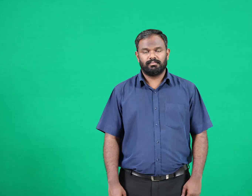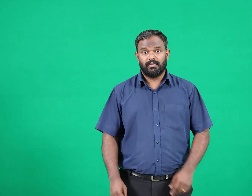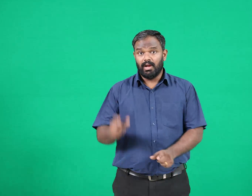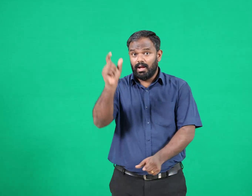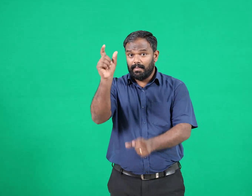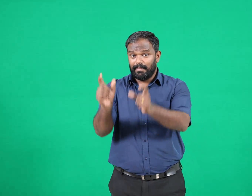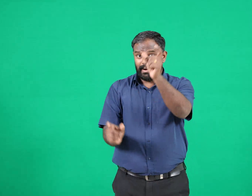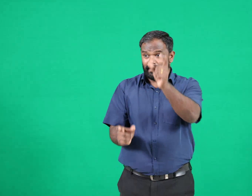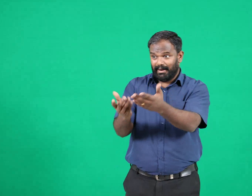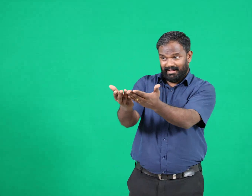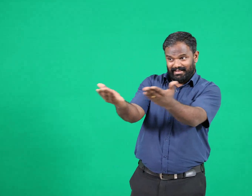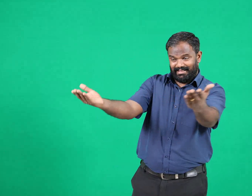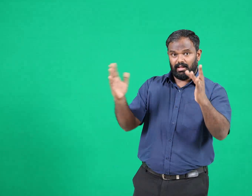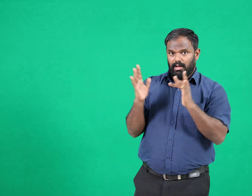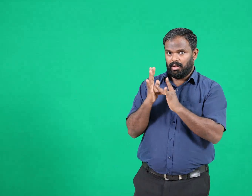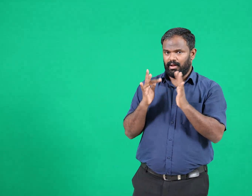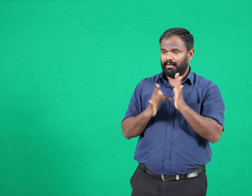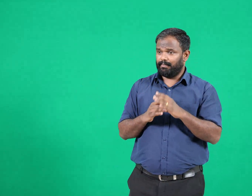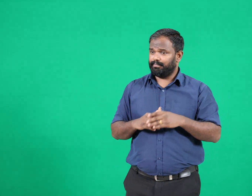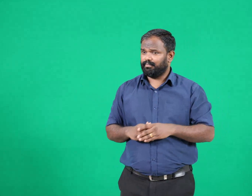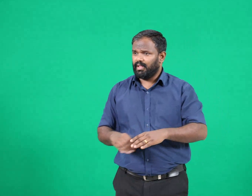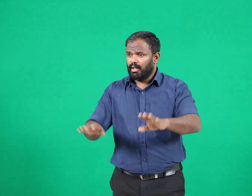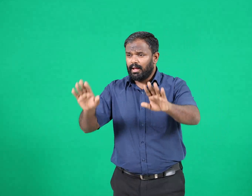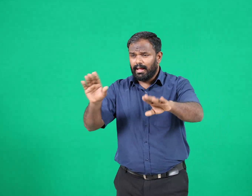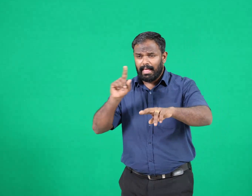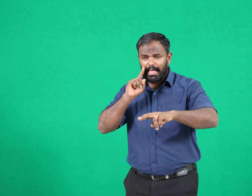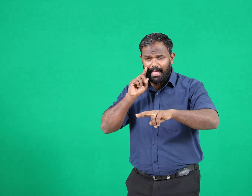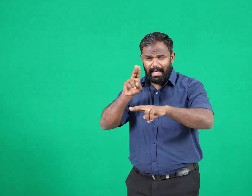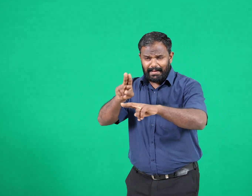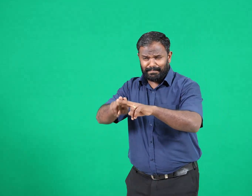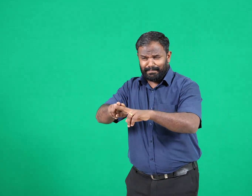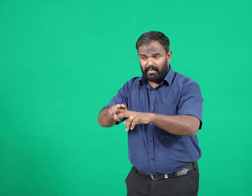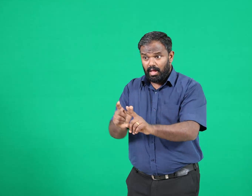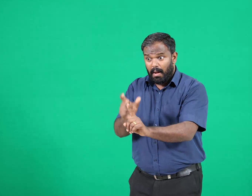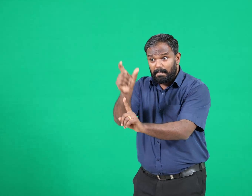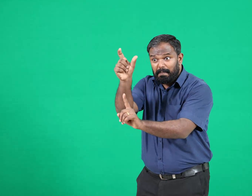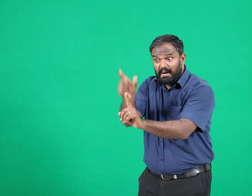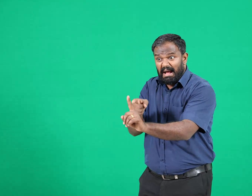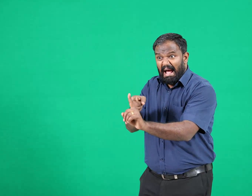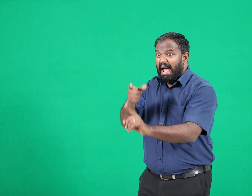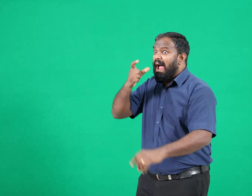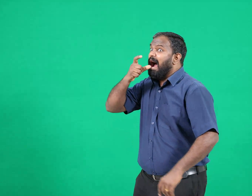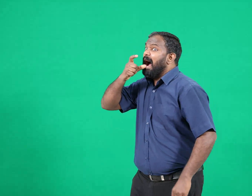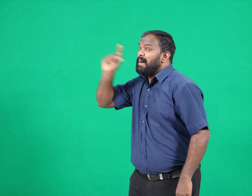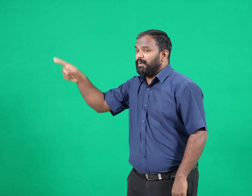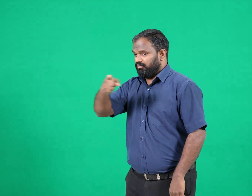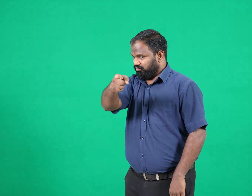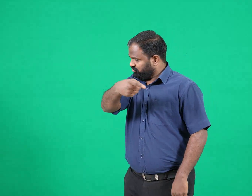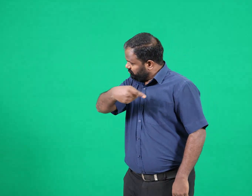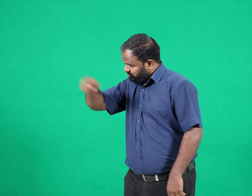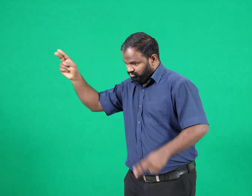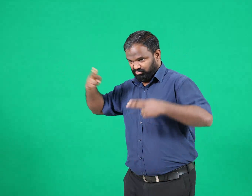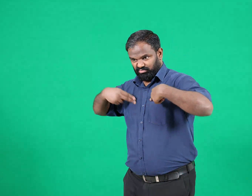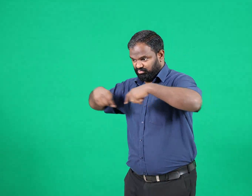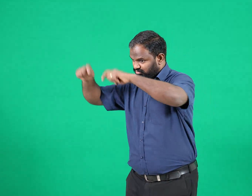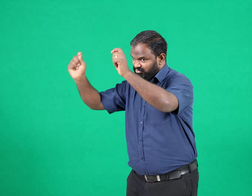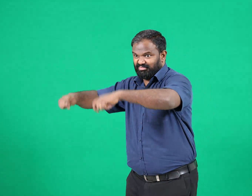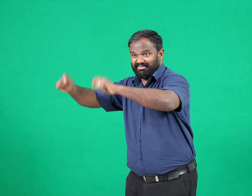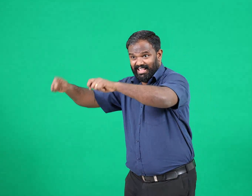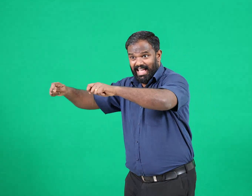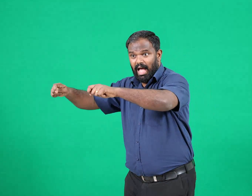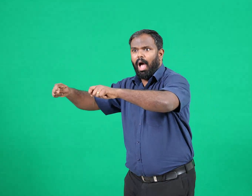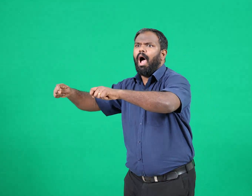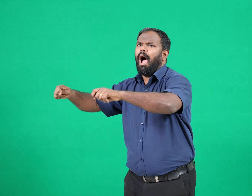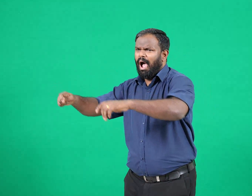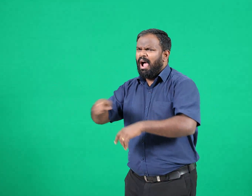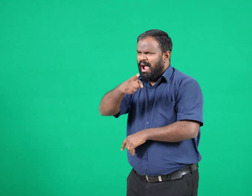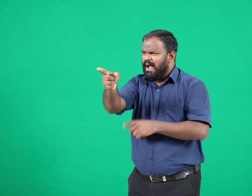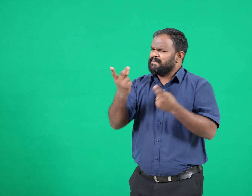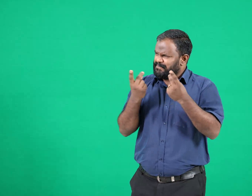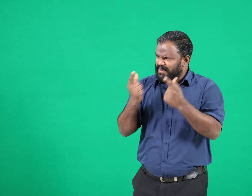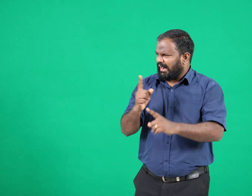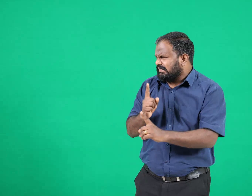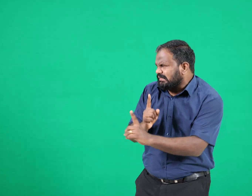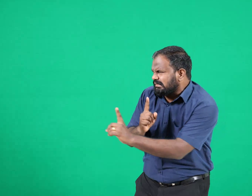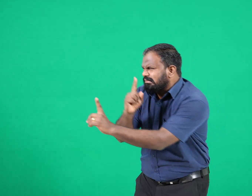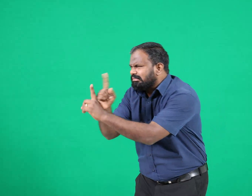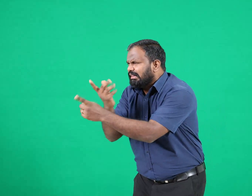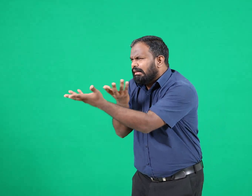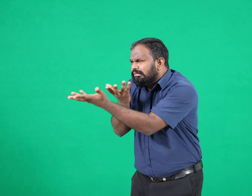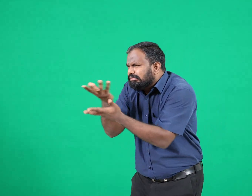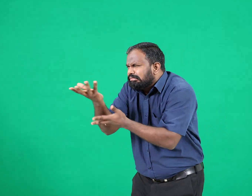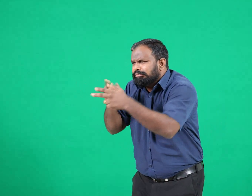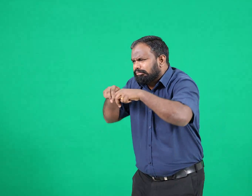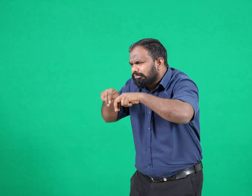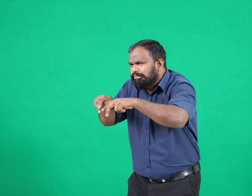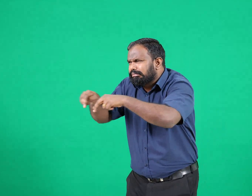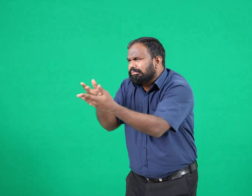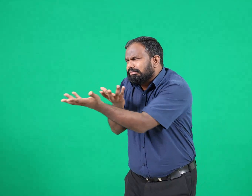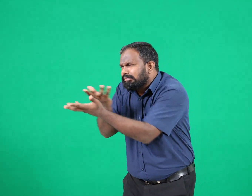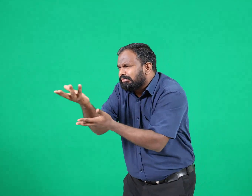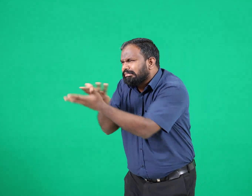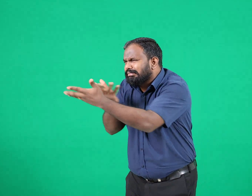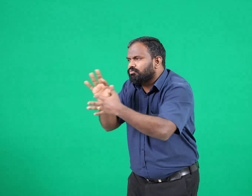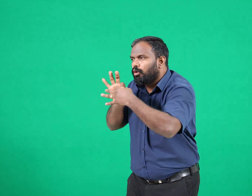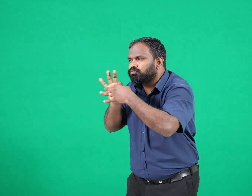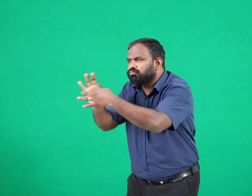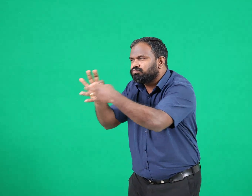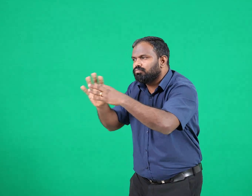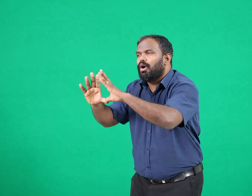Reconcile quickly with your adversary, while you are still on the way to court.